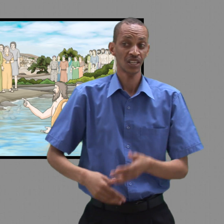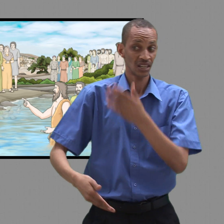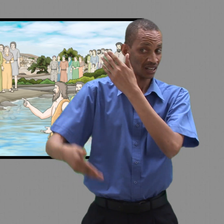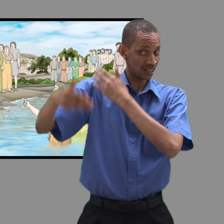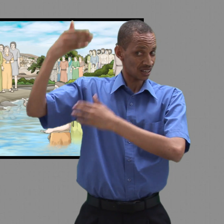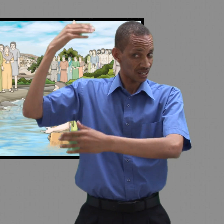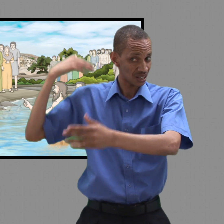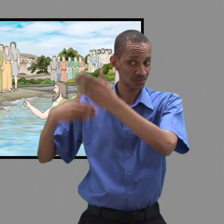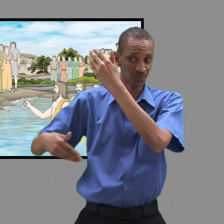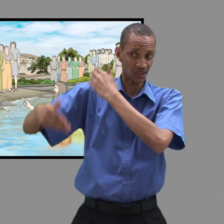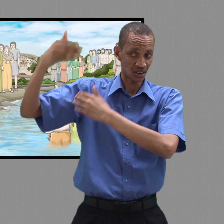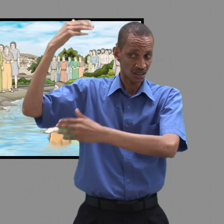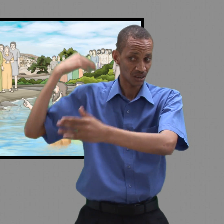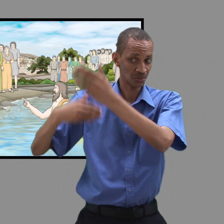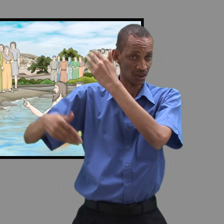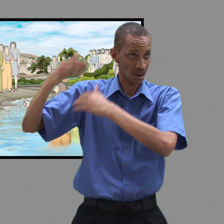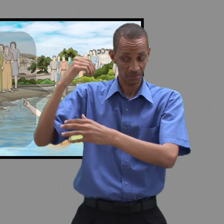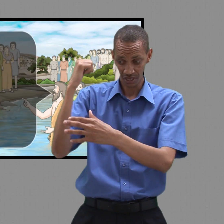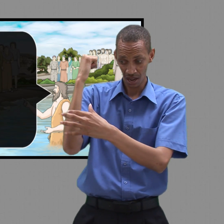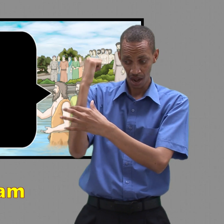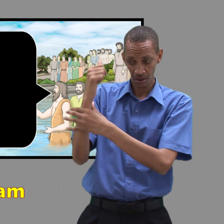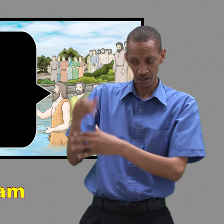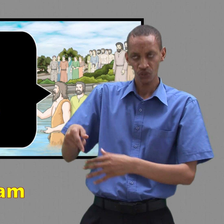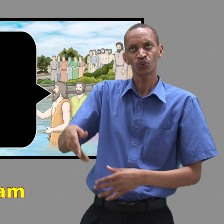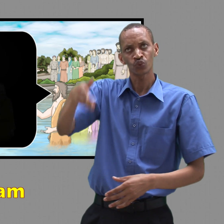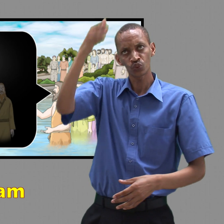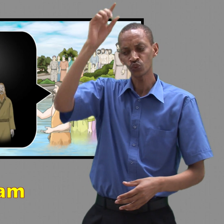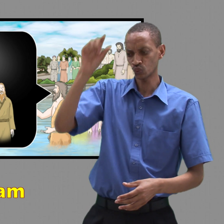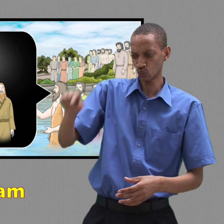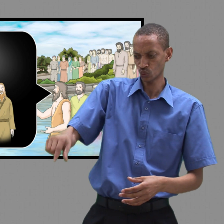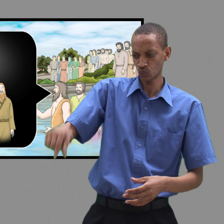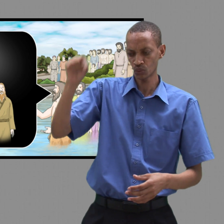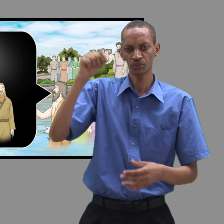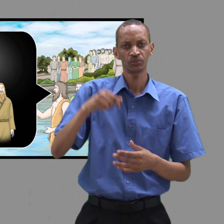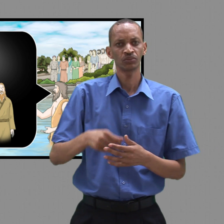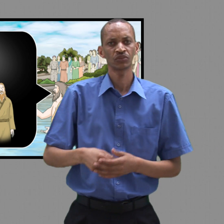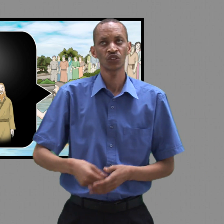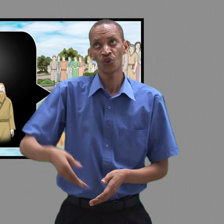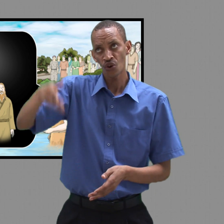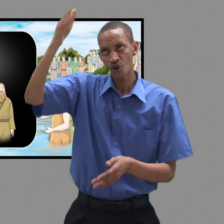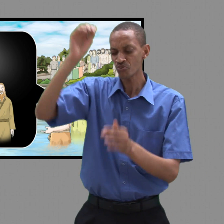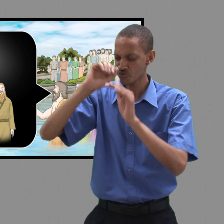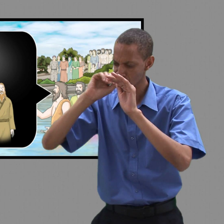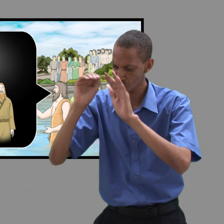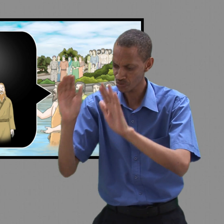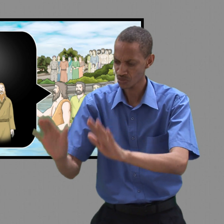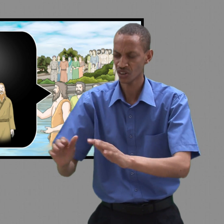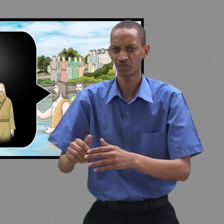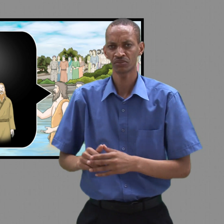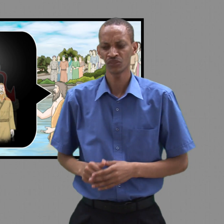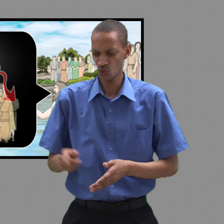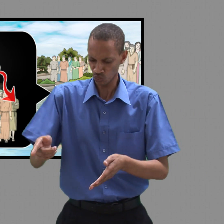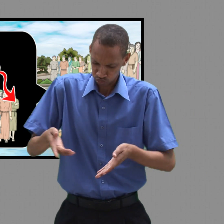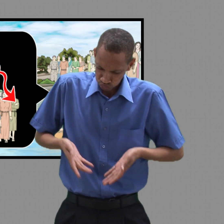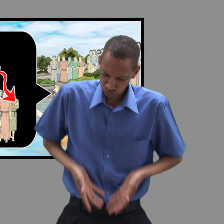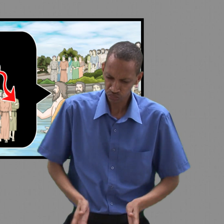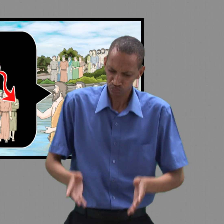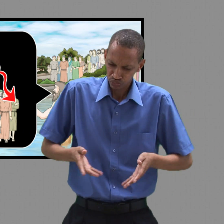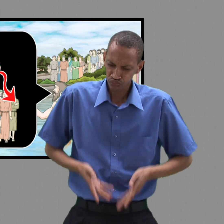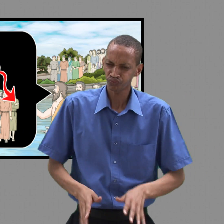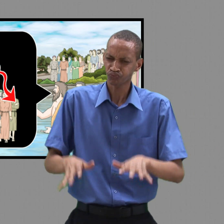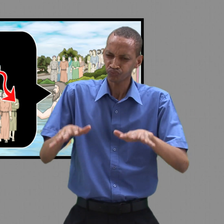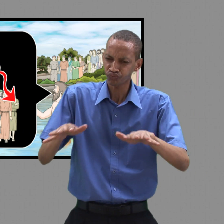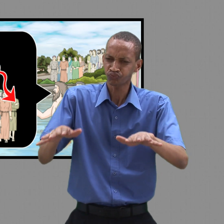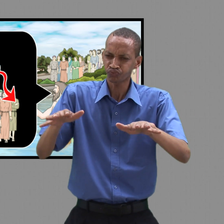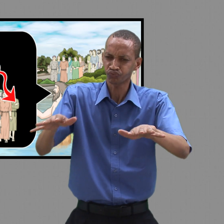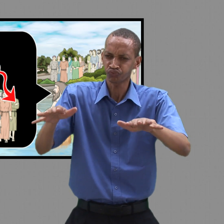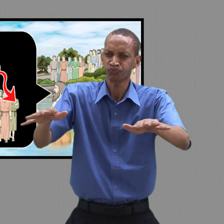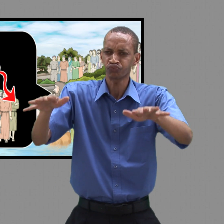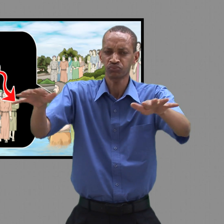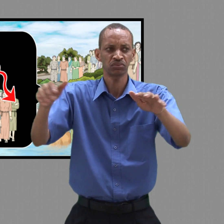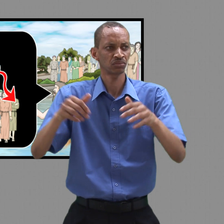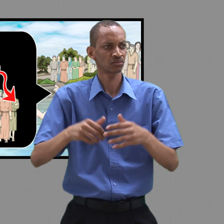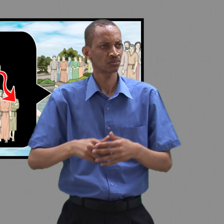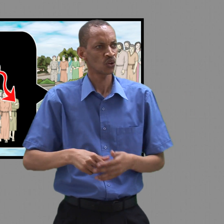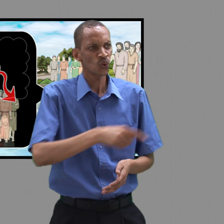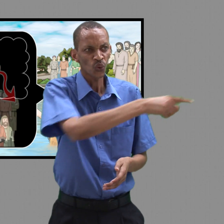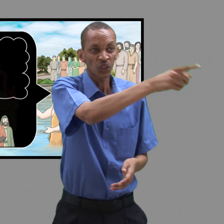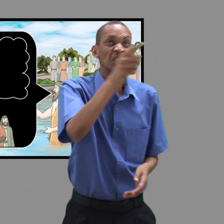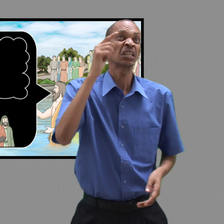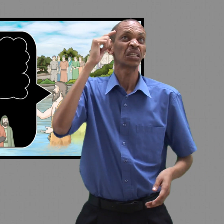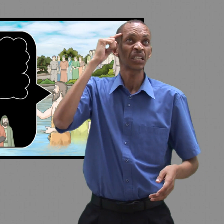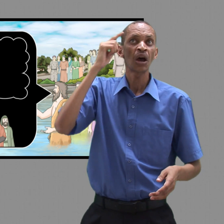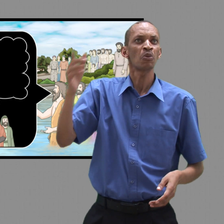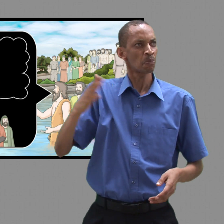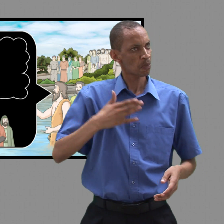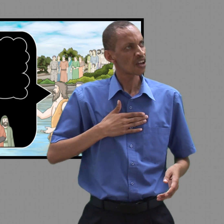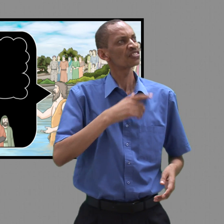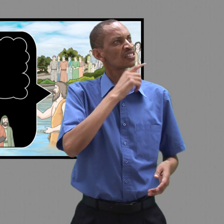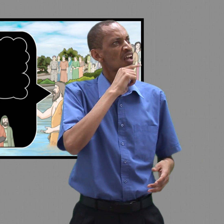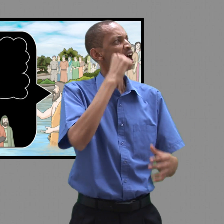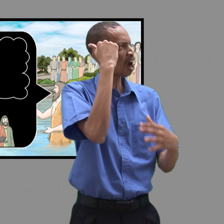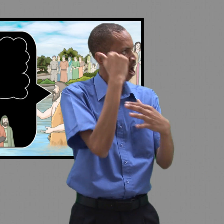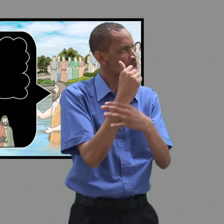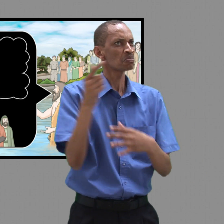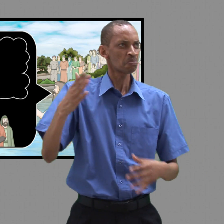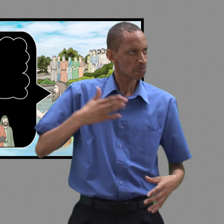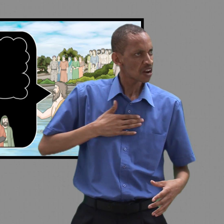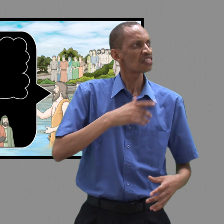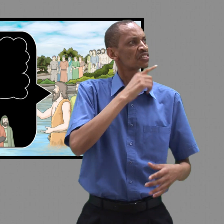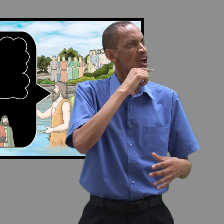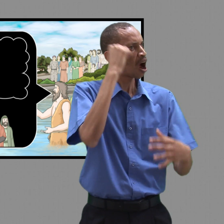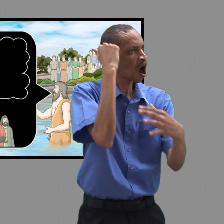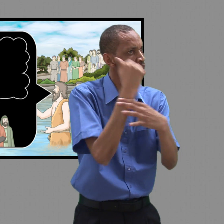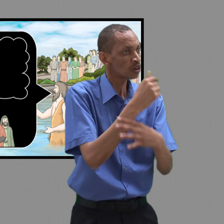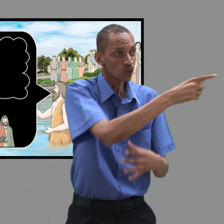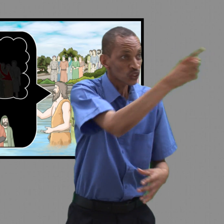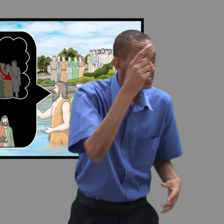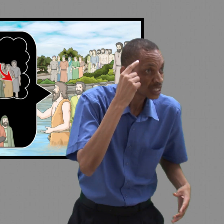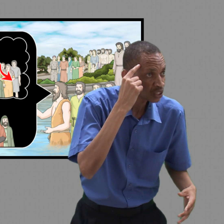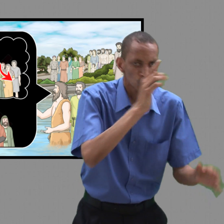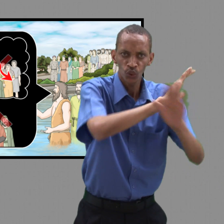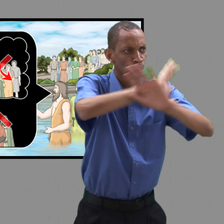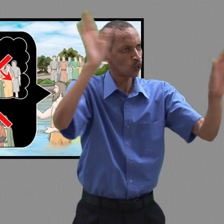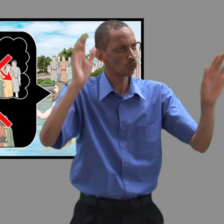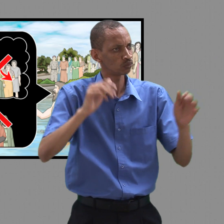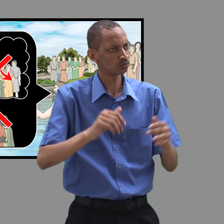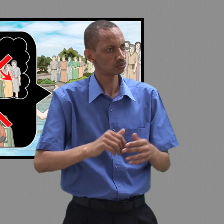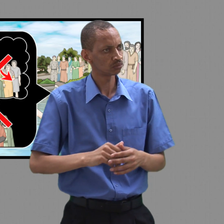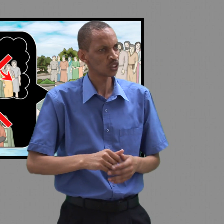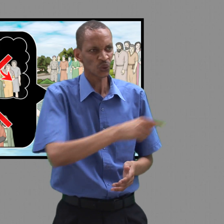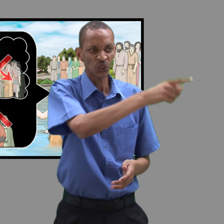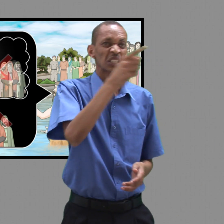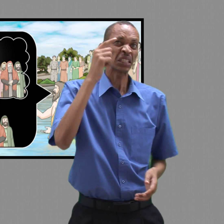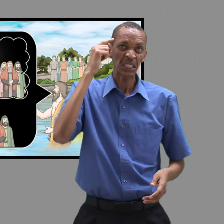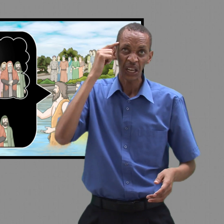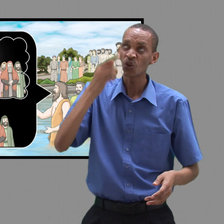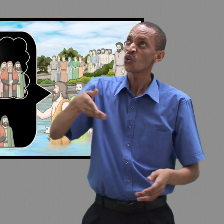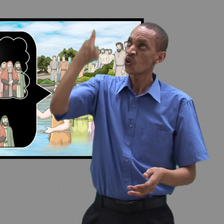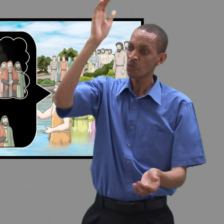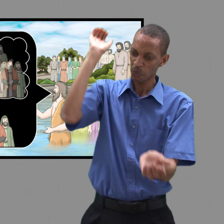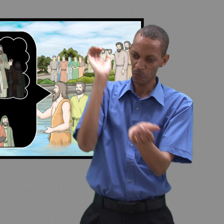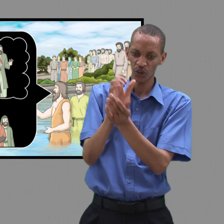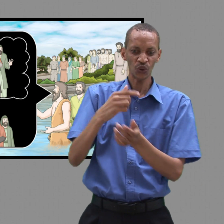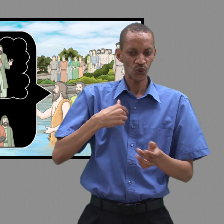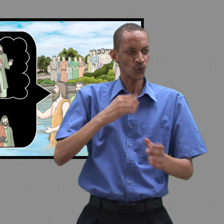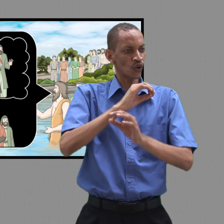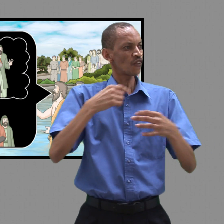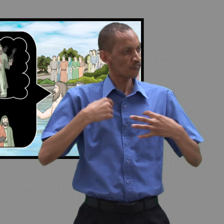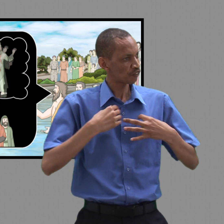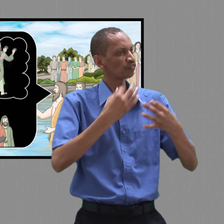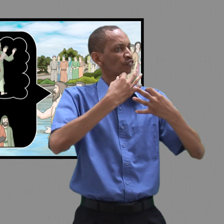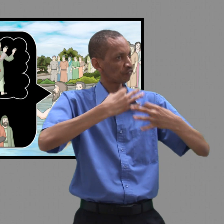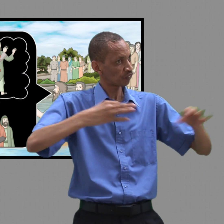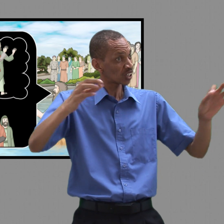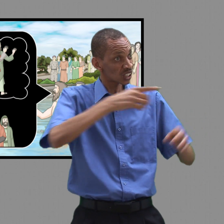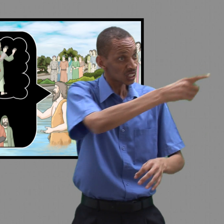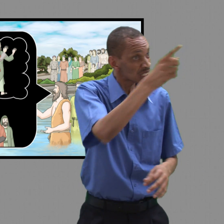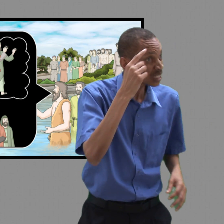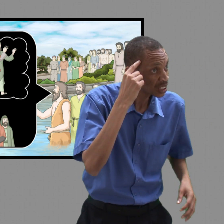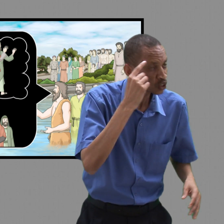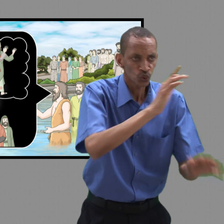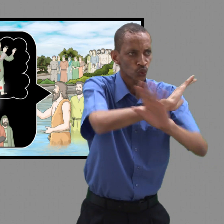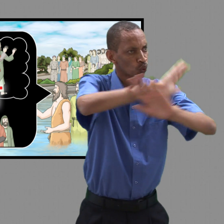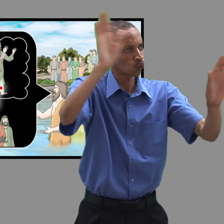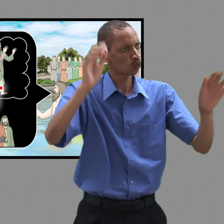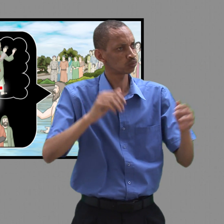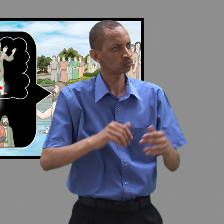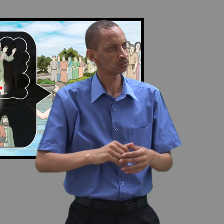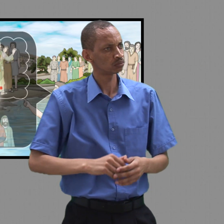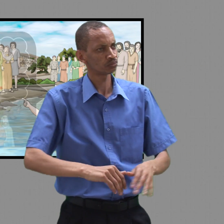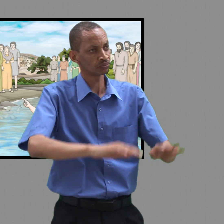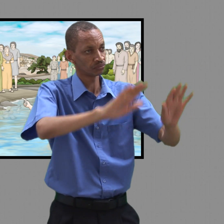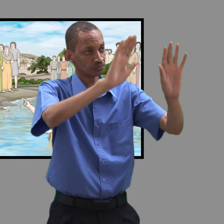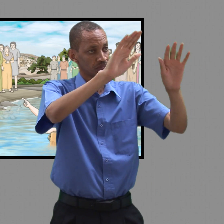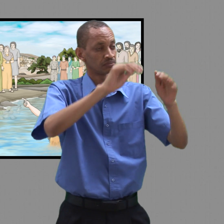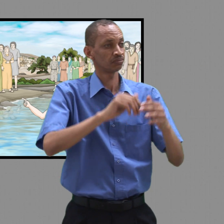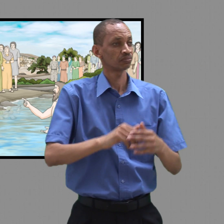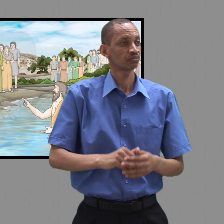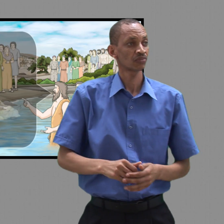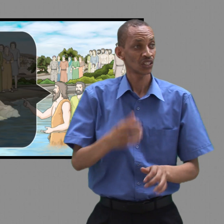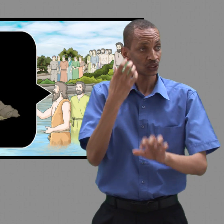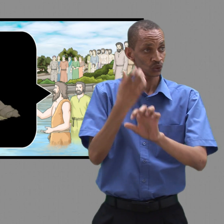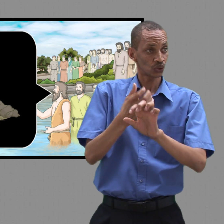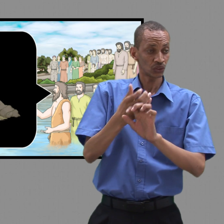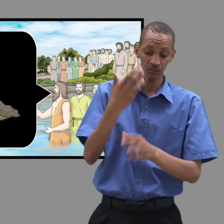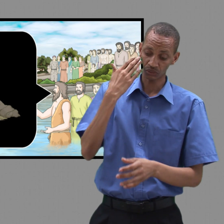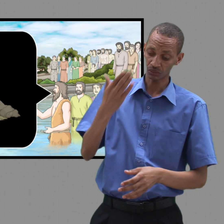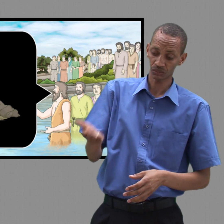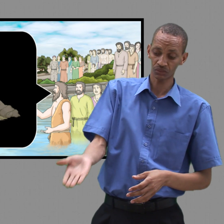And do not presume to say to yourselves, ‘We have Abraham as our father.’